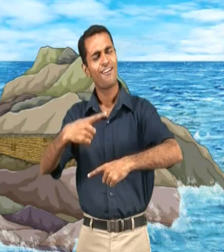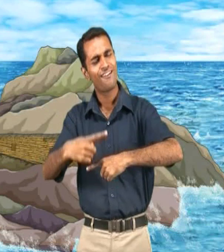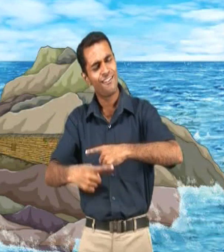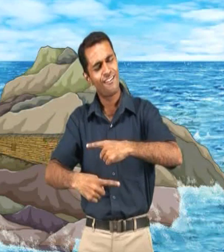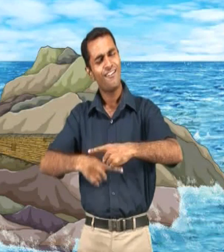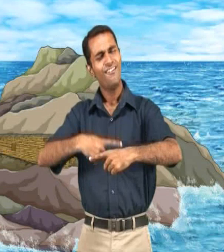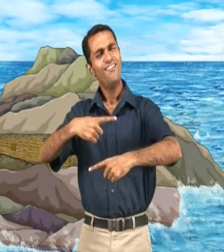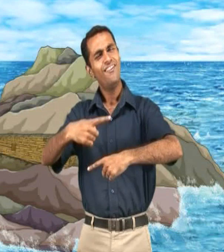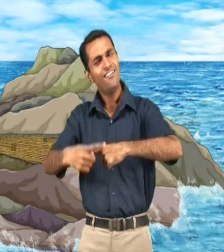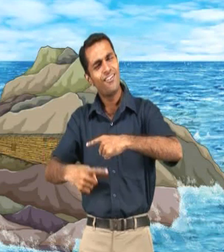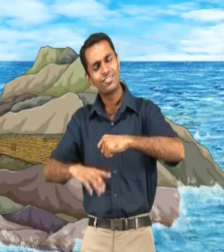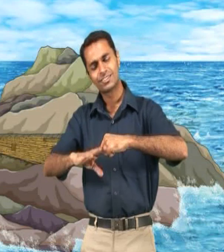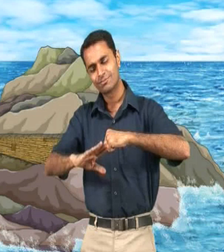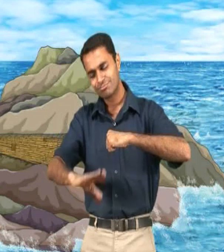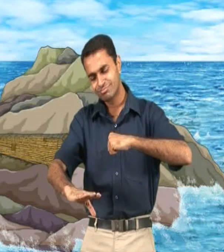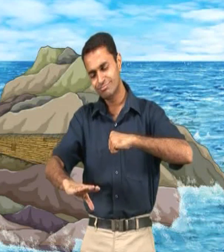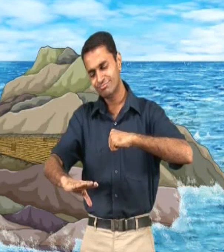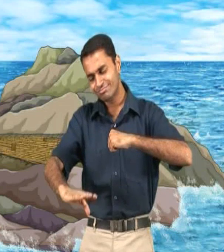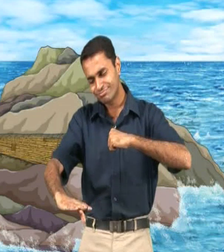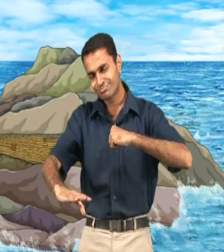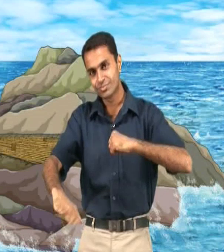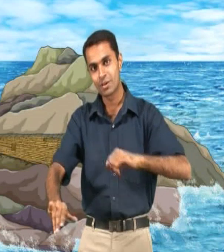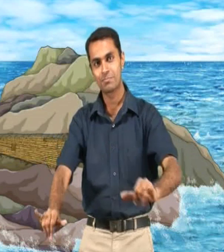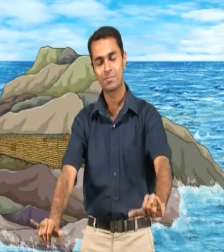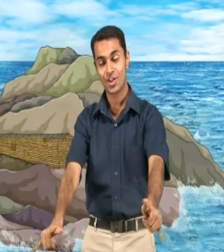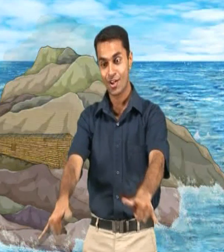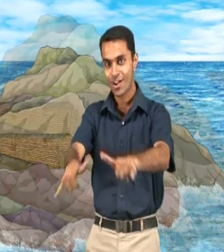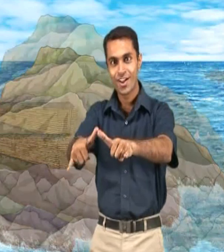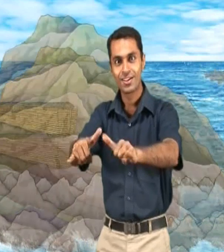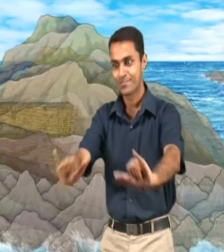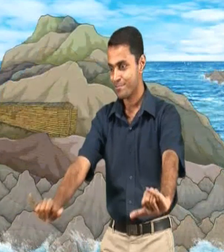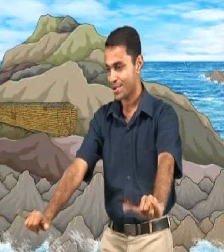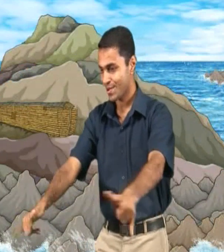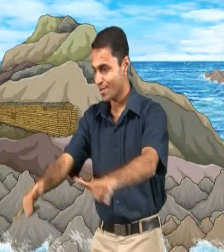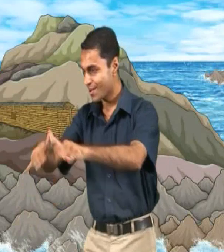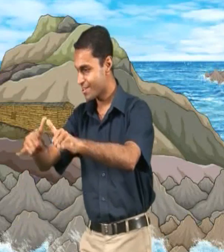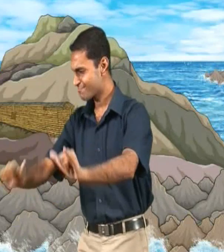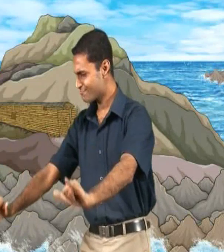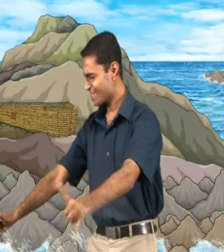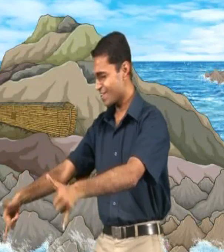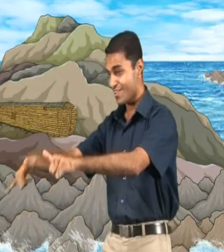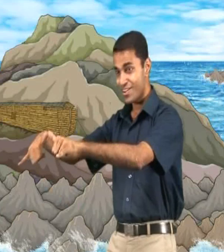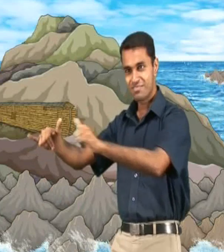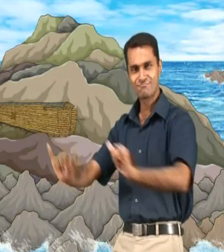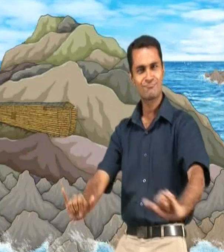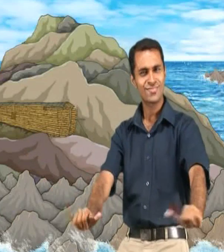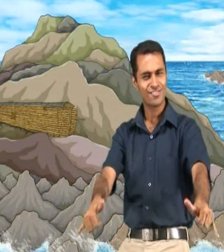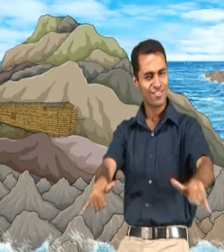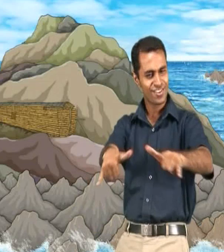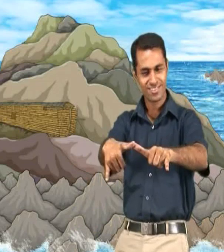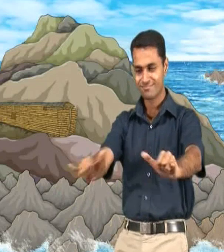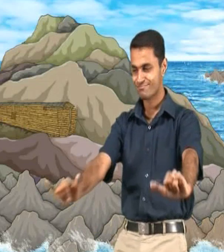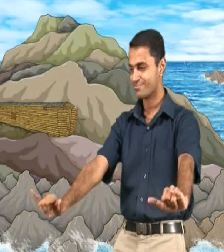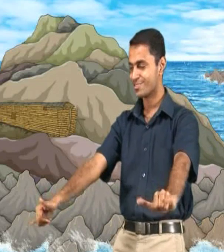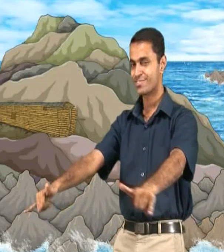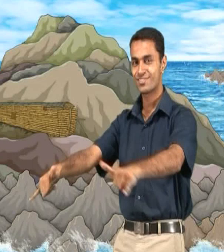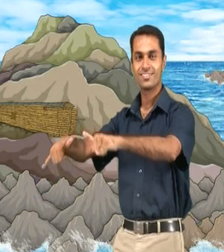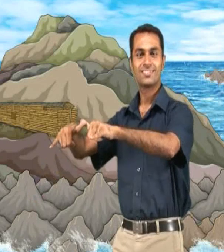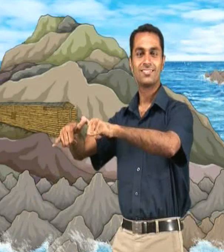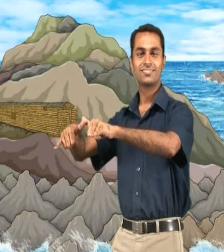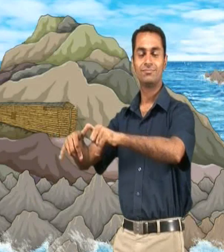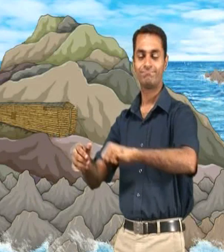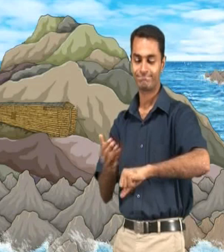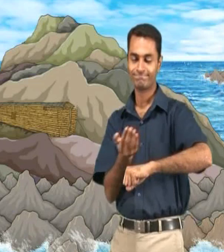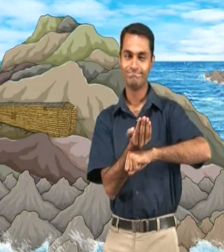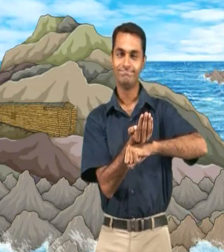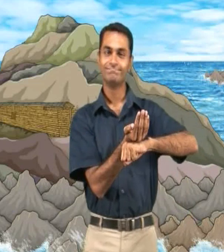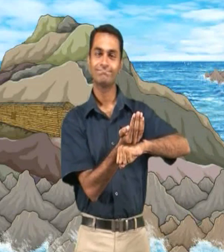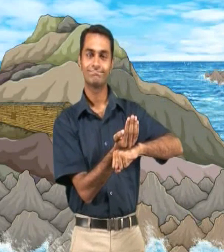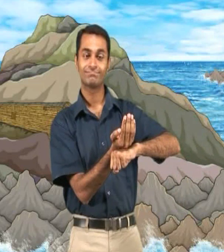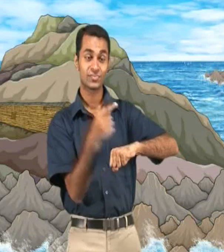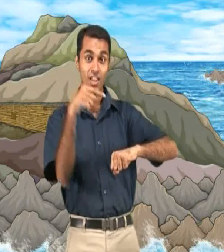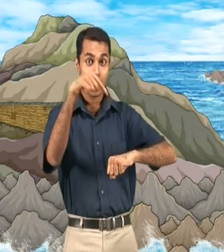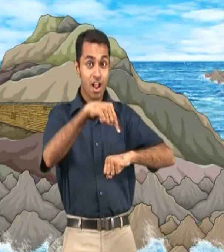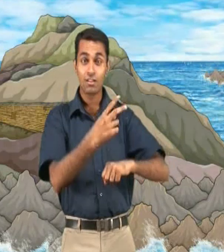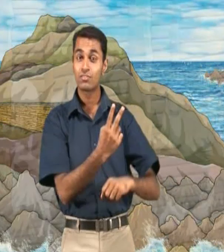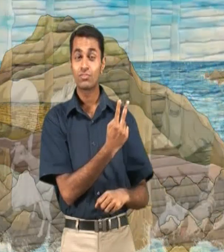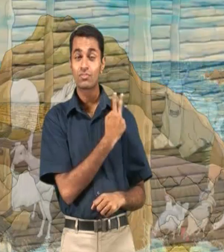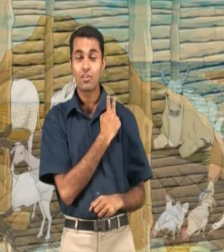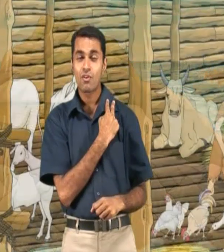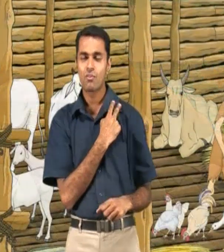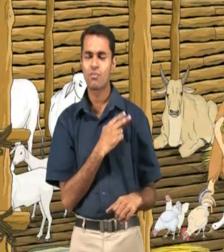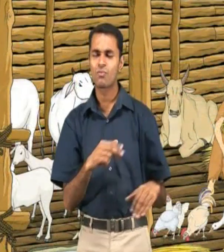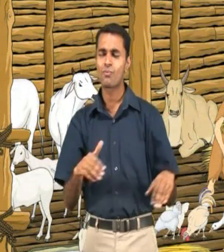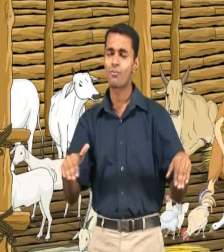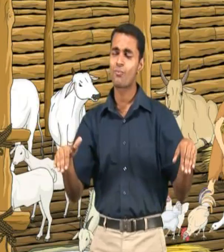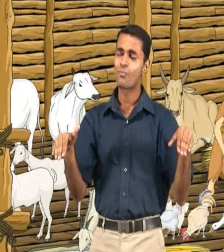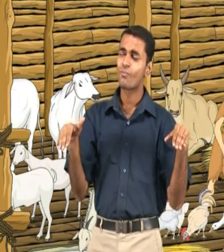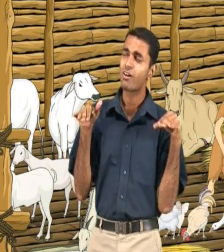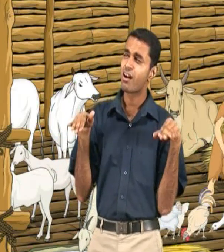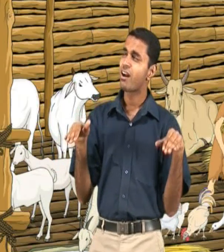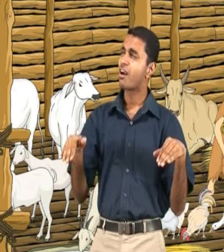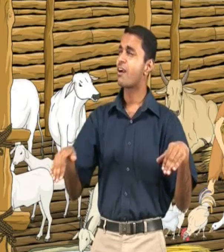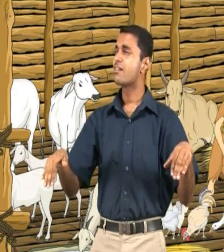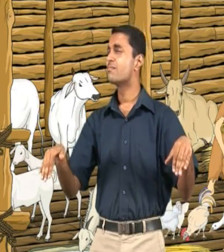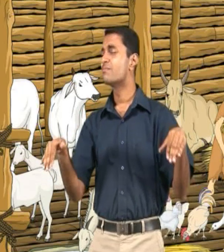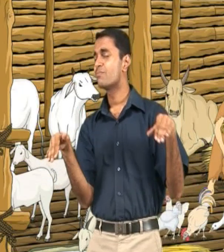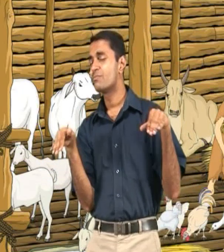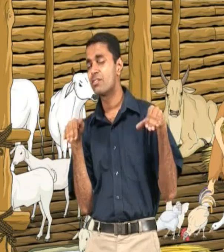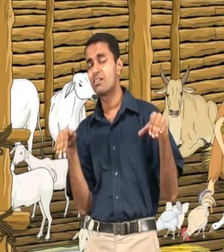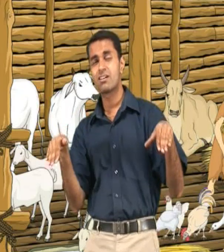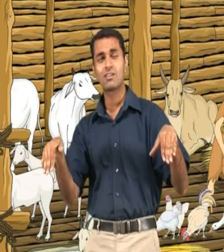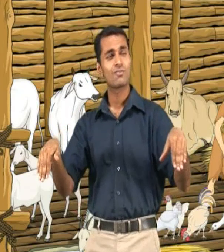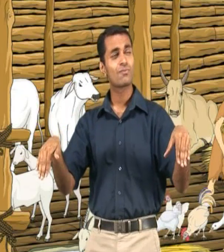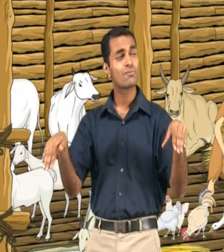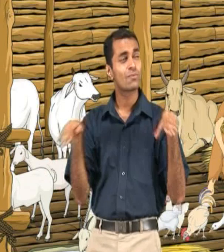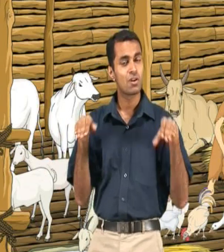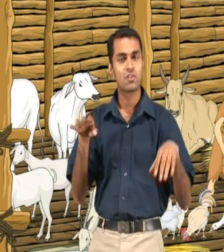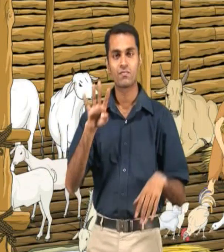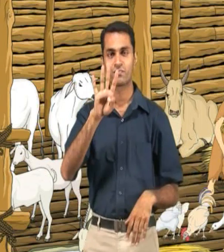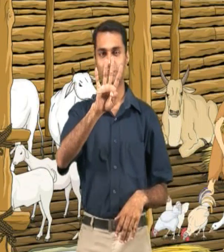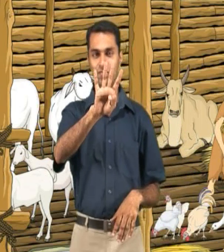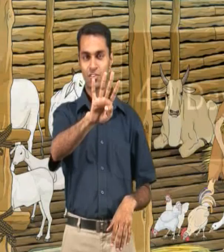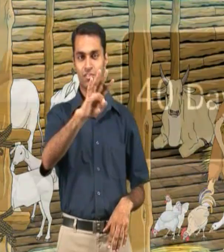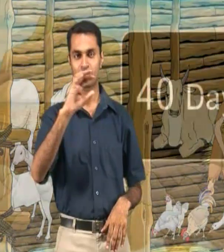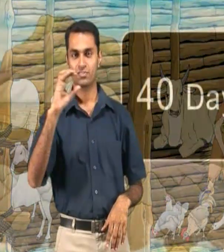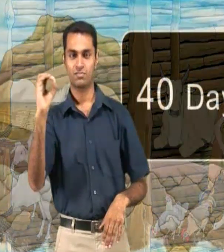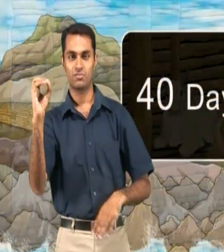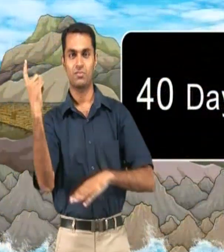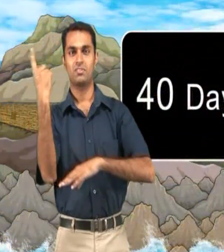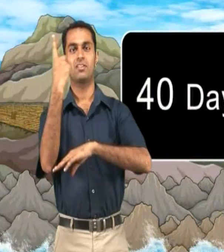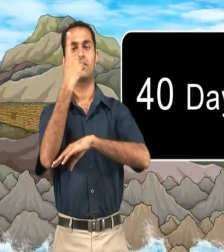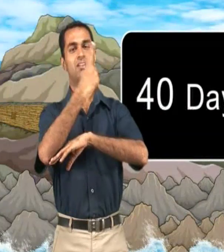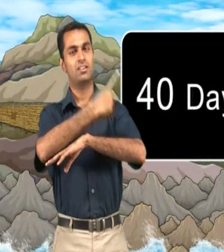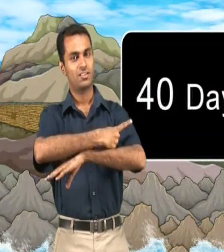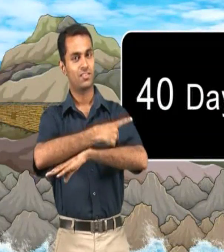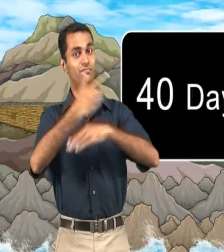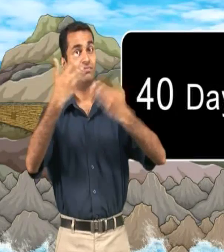And the waters continued to recede until the tenth month, and on the first day of the tenth month the tops of the mountains became visible.